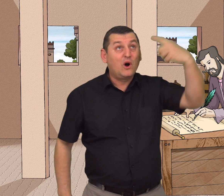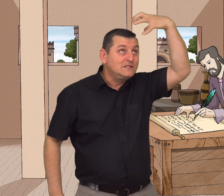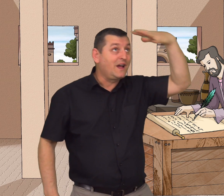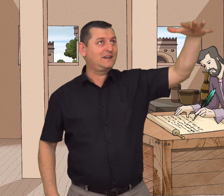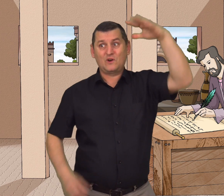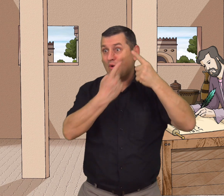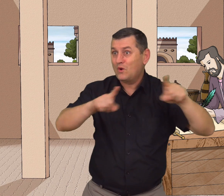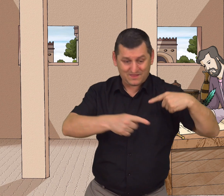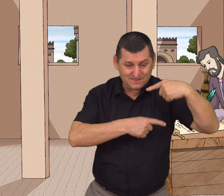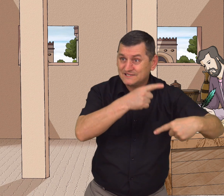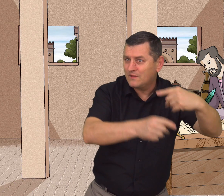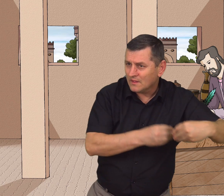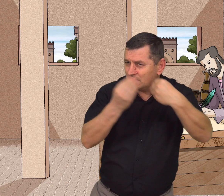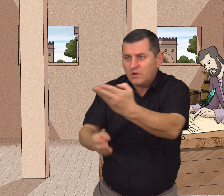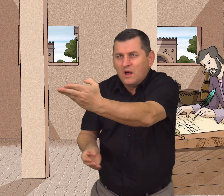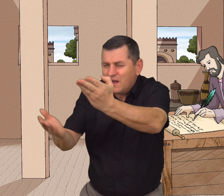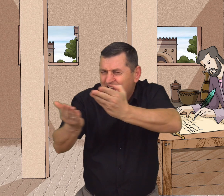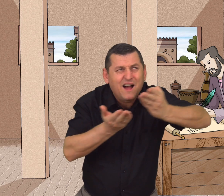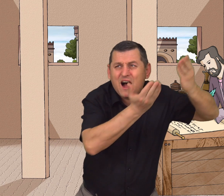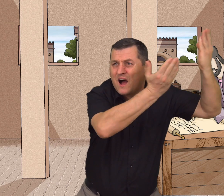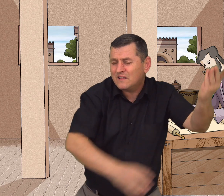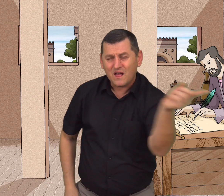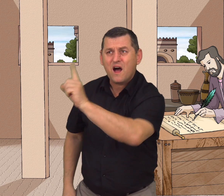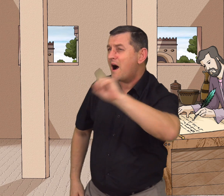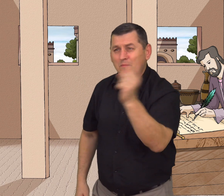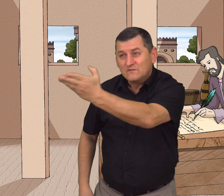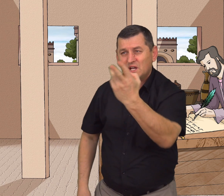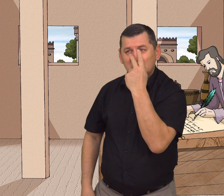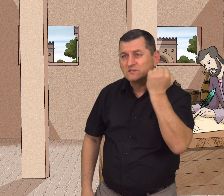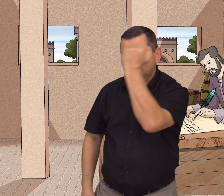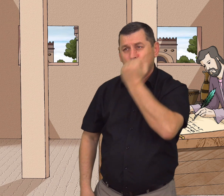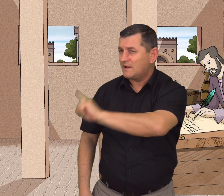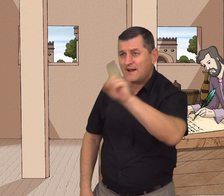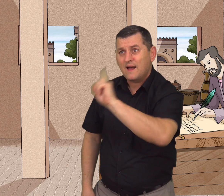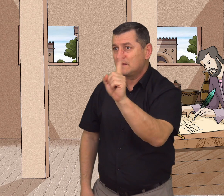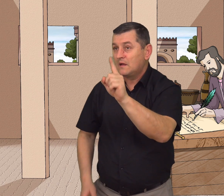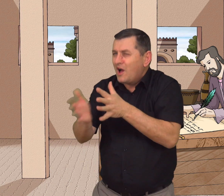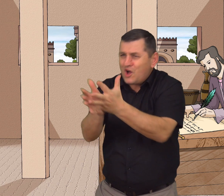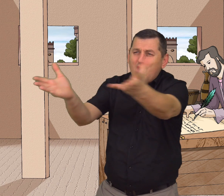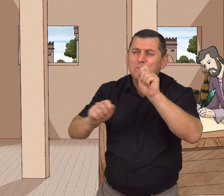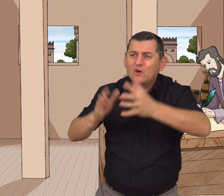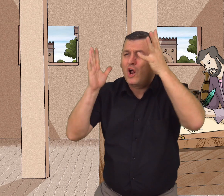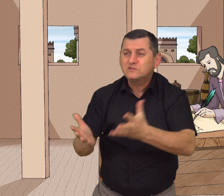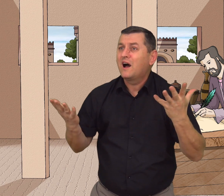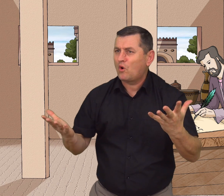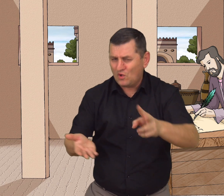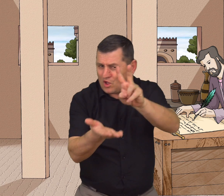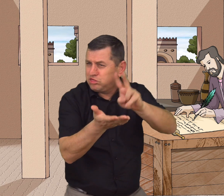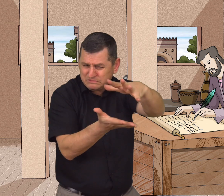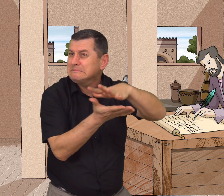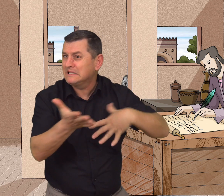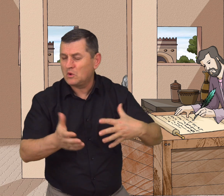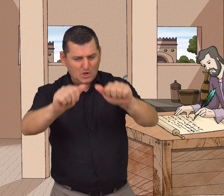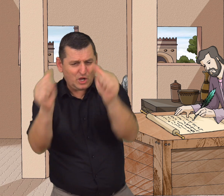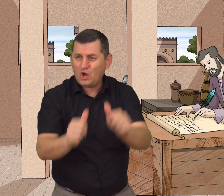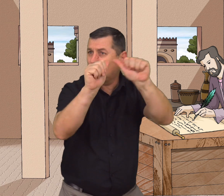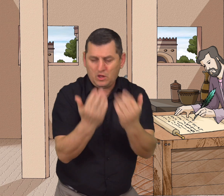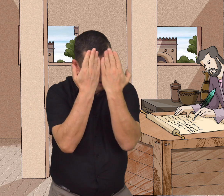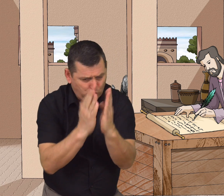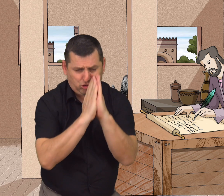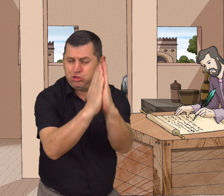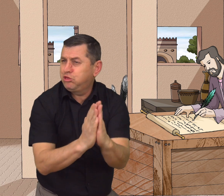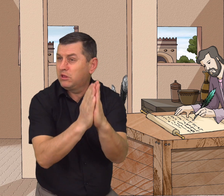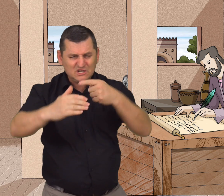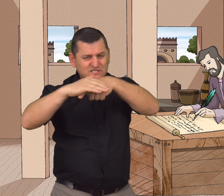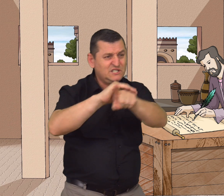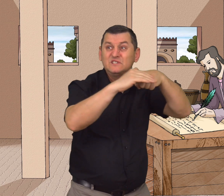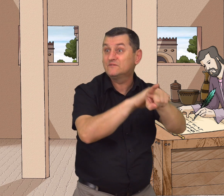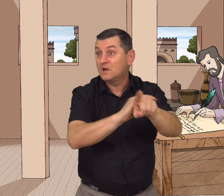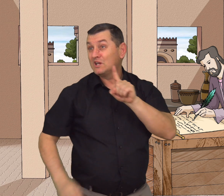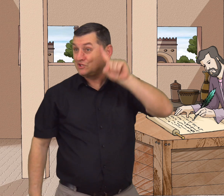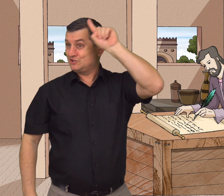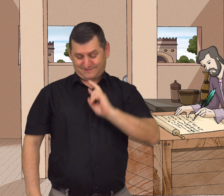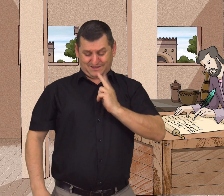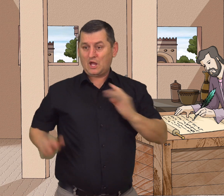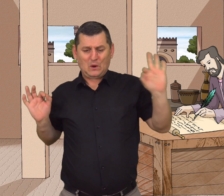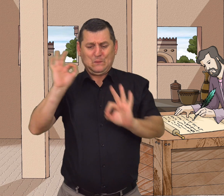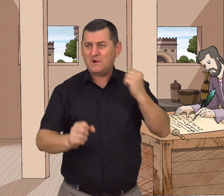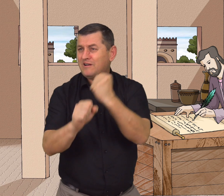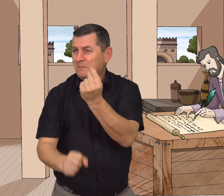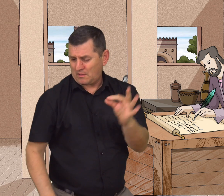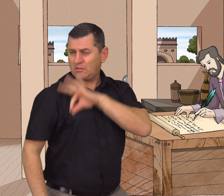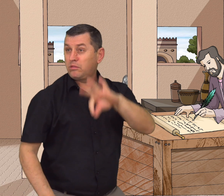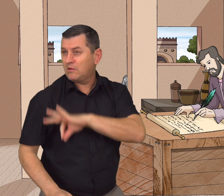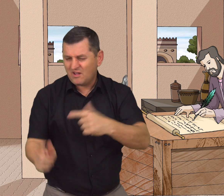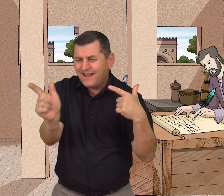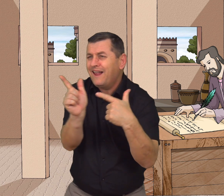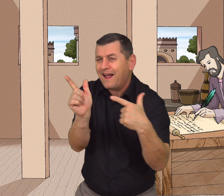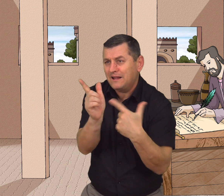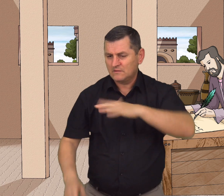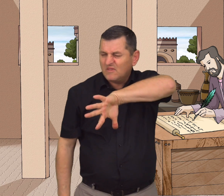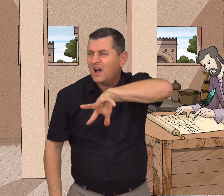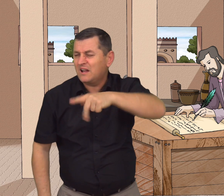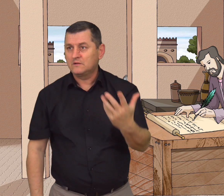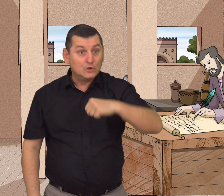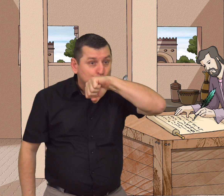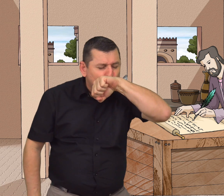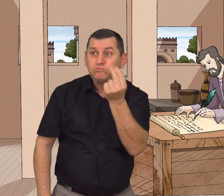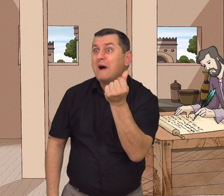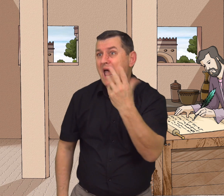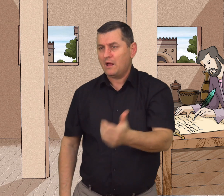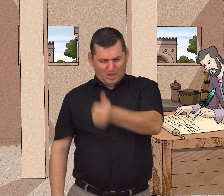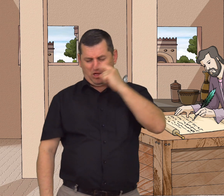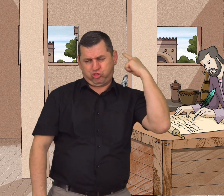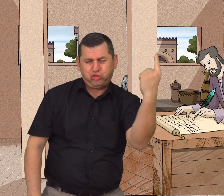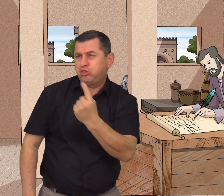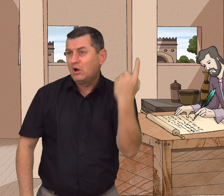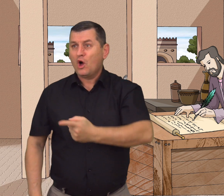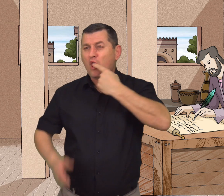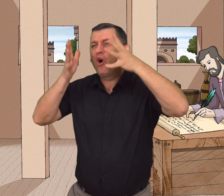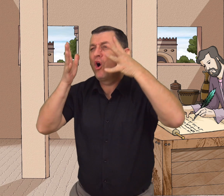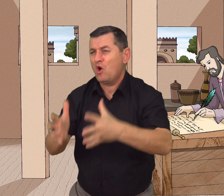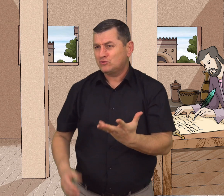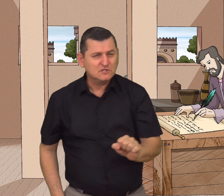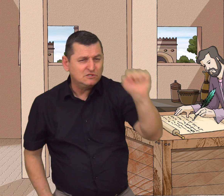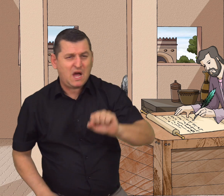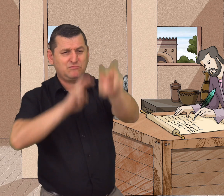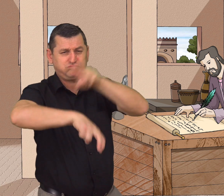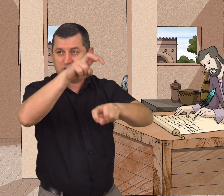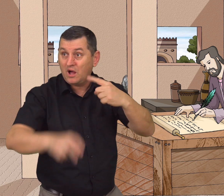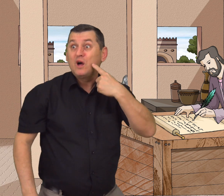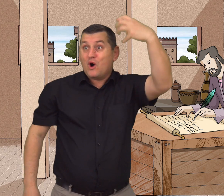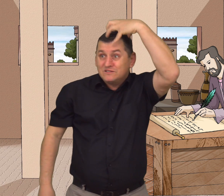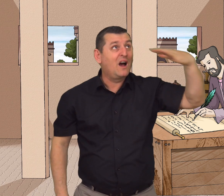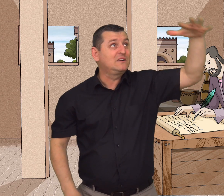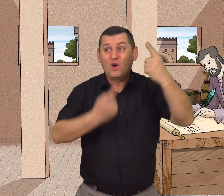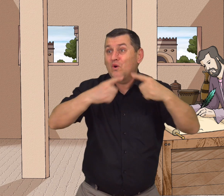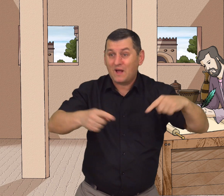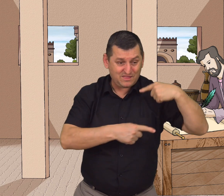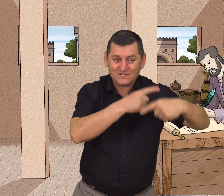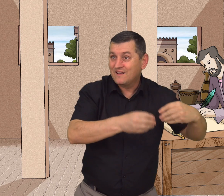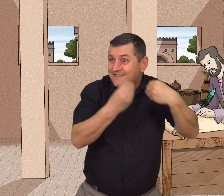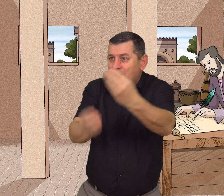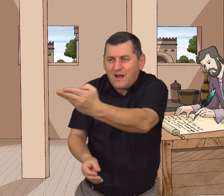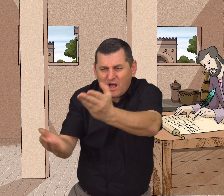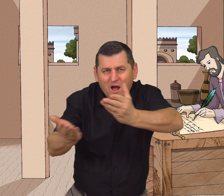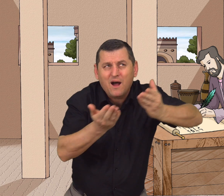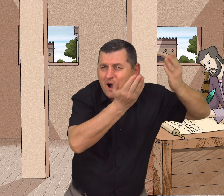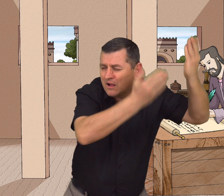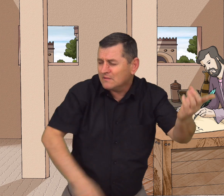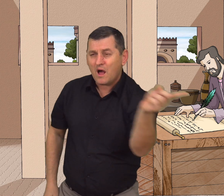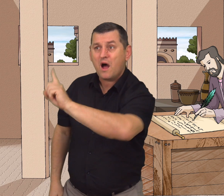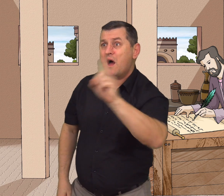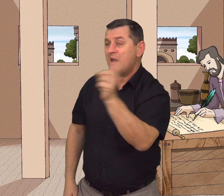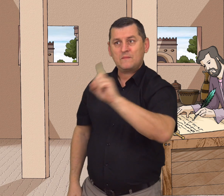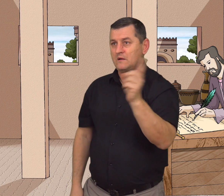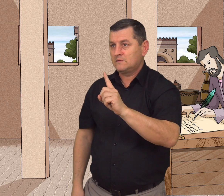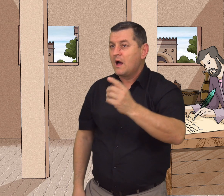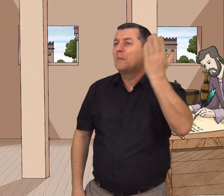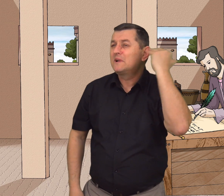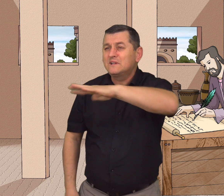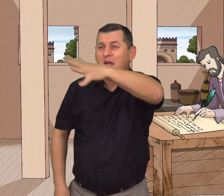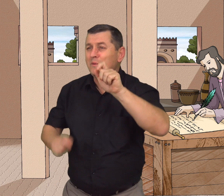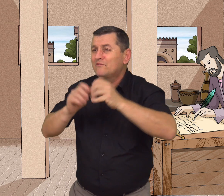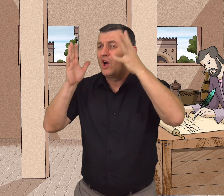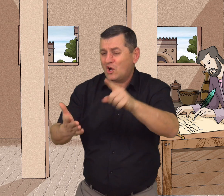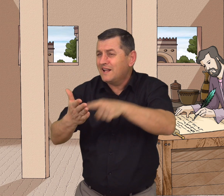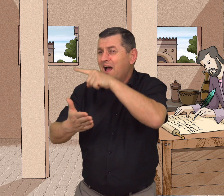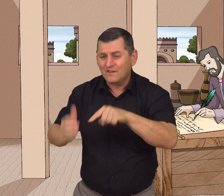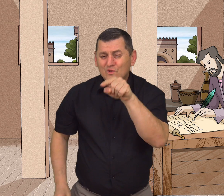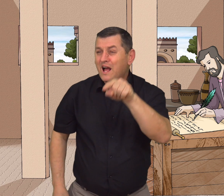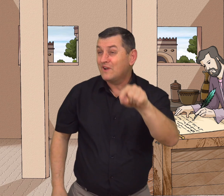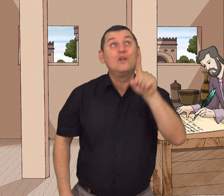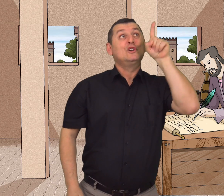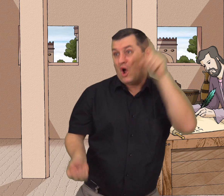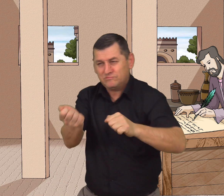Do not be deceived: Neither the sexually immoral, nor idolaters, nor adulterers, nor men who submit to or perform homosexual acts, nor thieves, nor the greedy, nor drunkards, nor verbal abusers, nor swindlers, will inherit the kingdom of God.